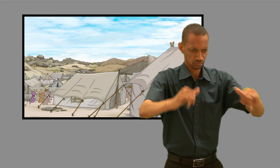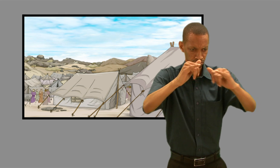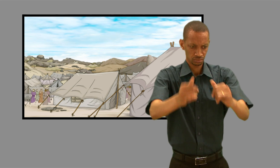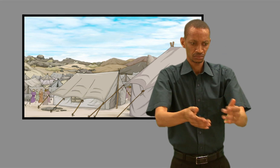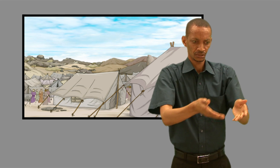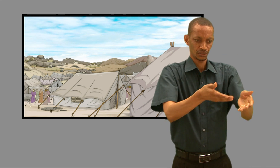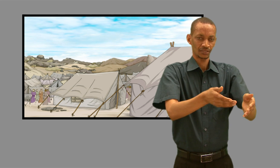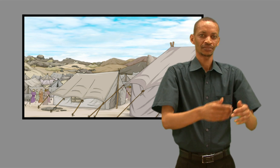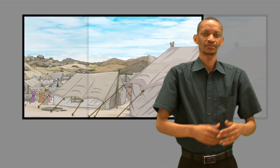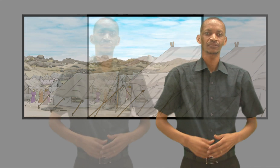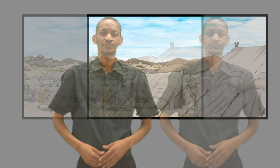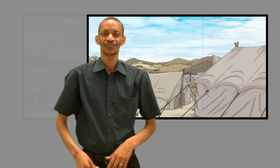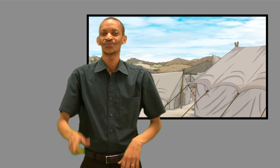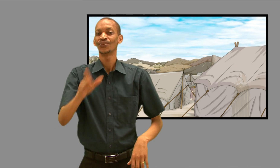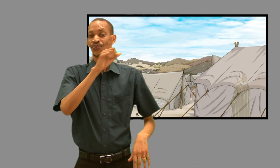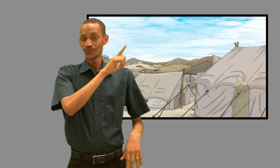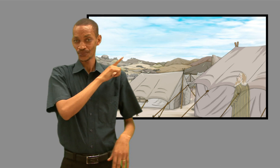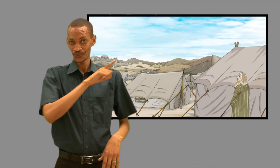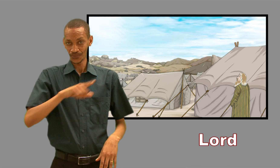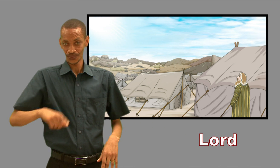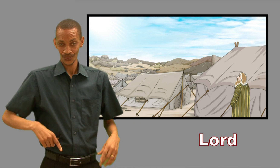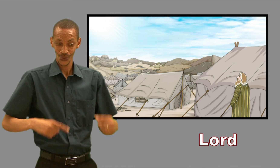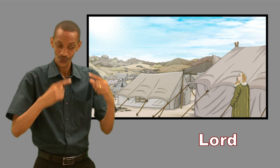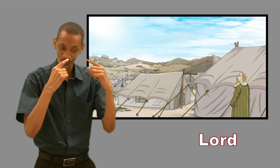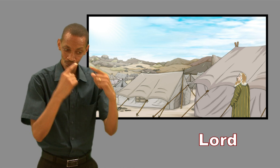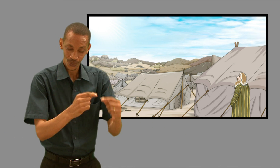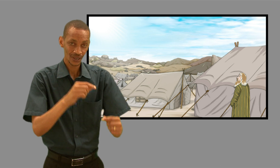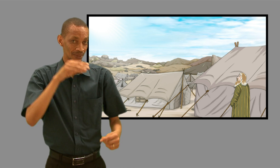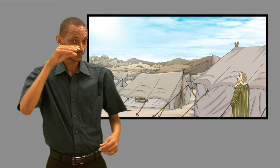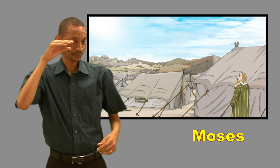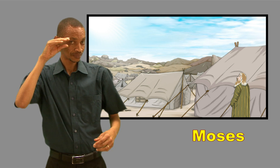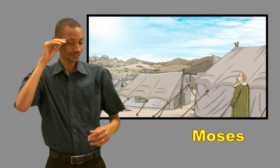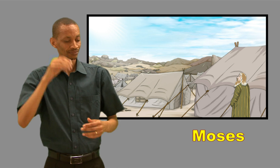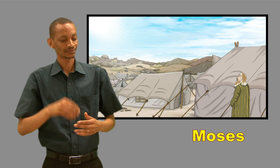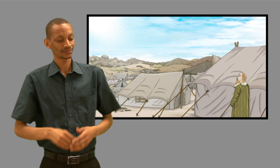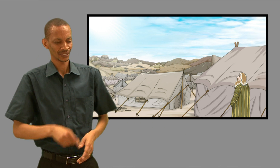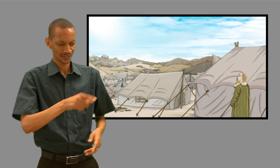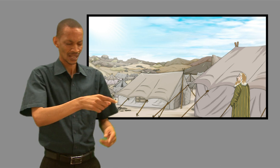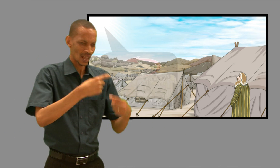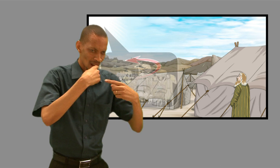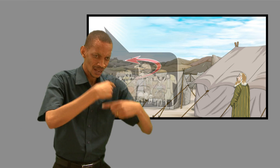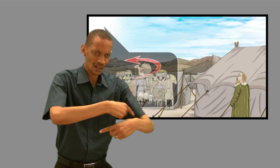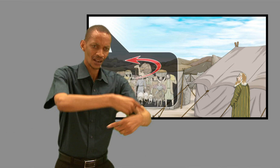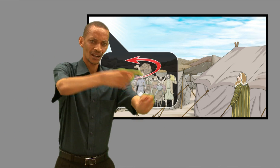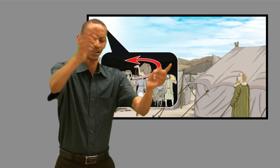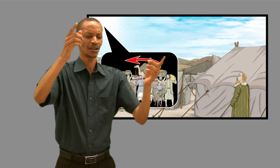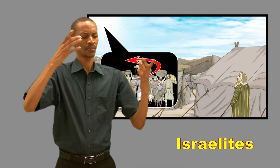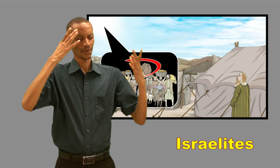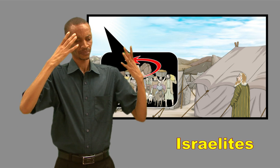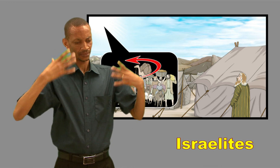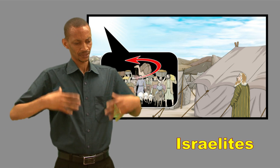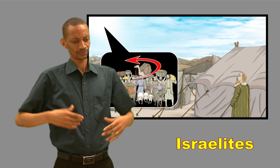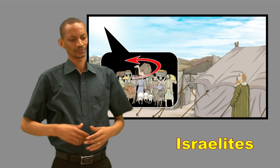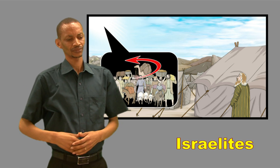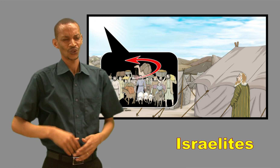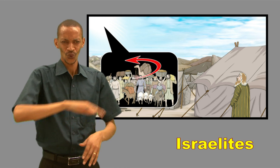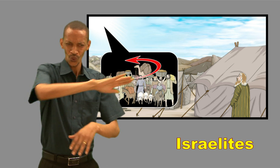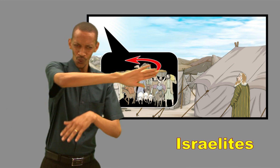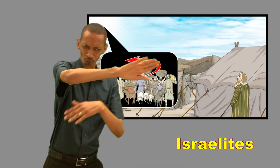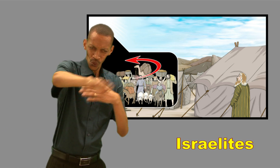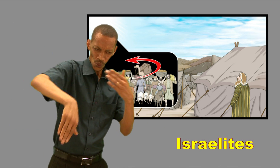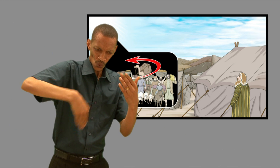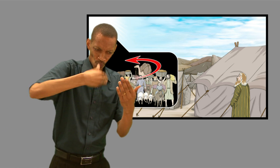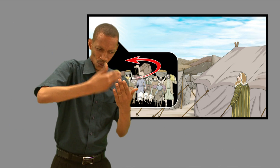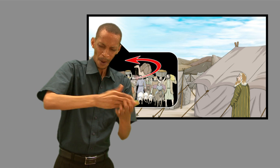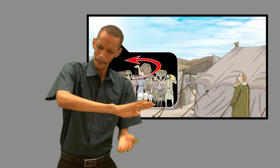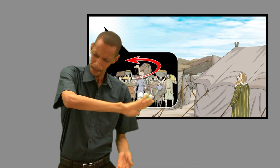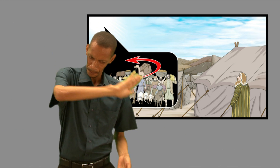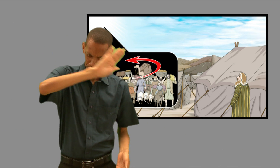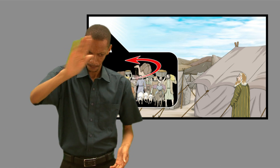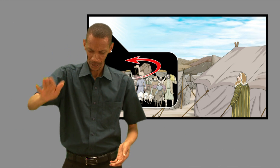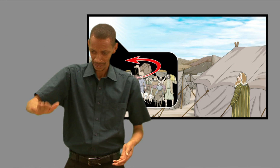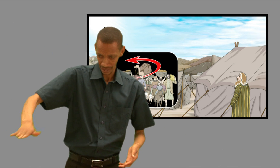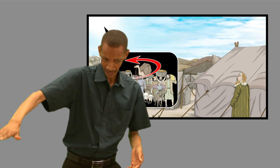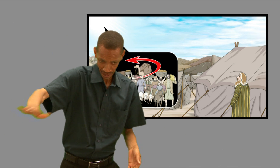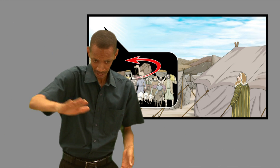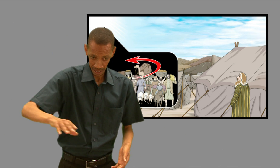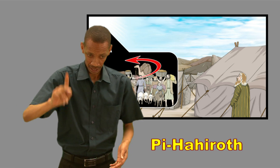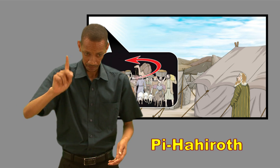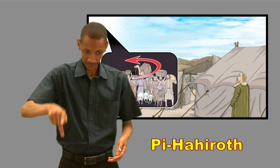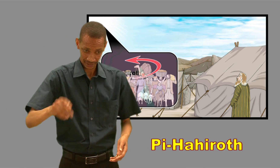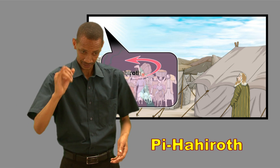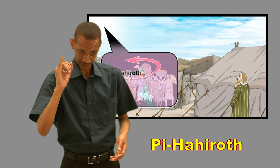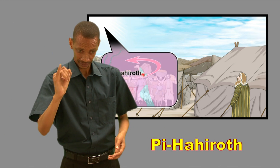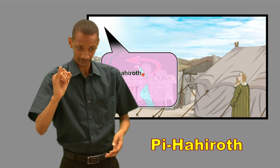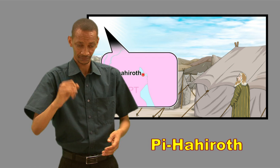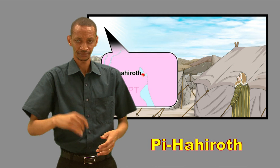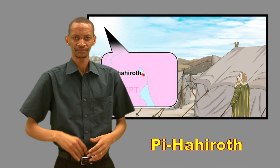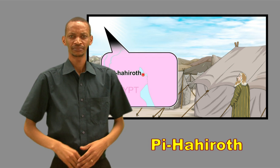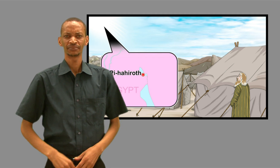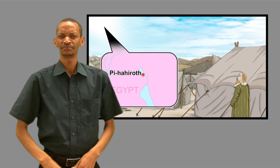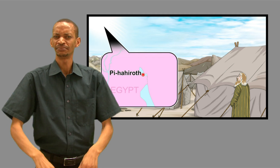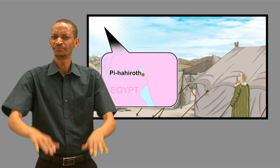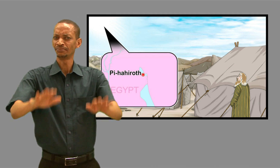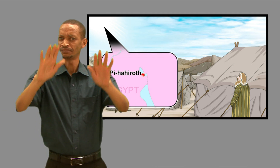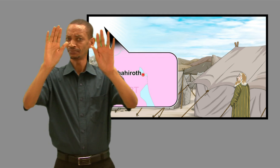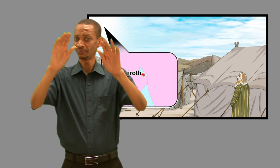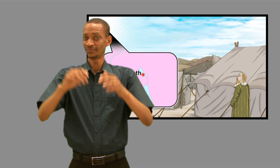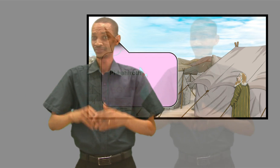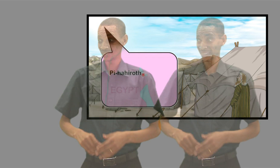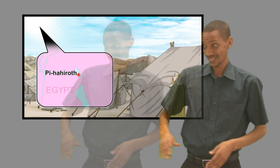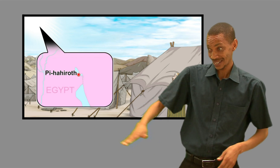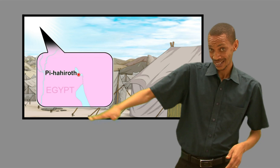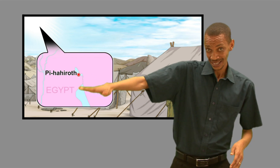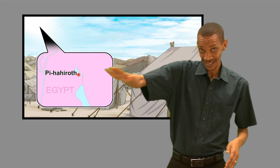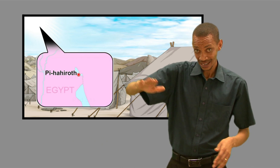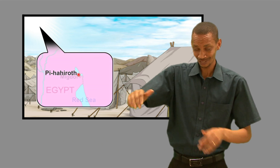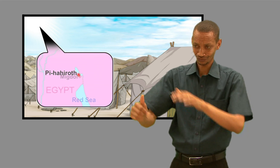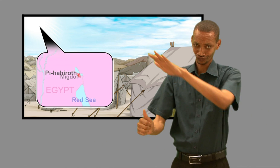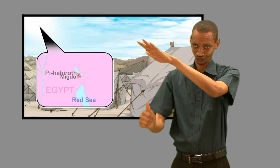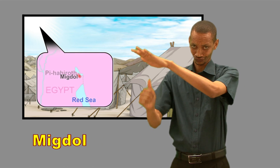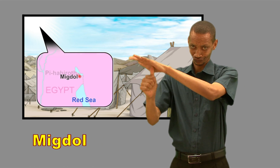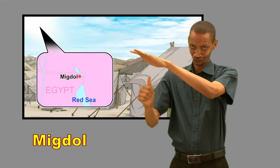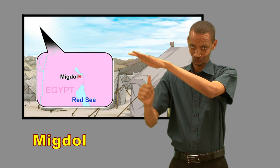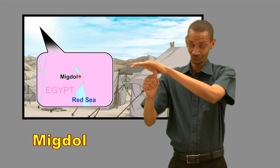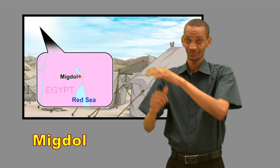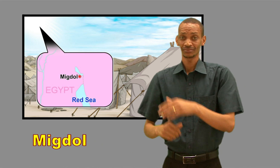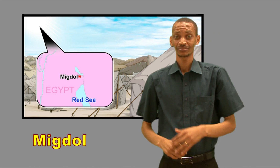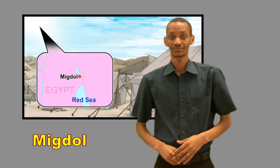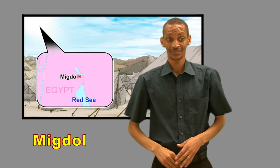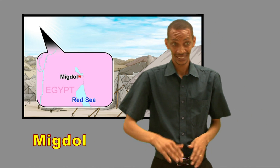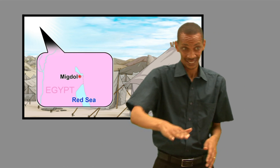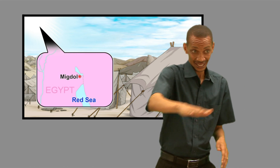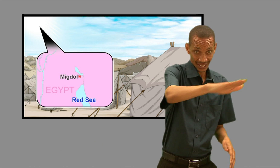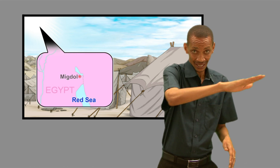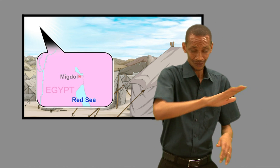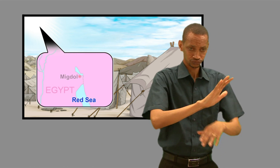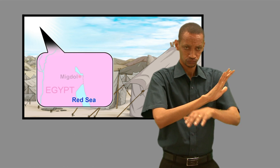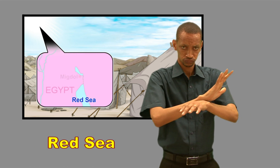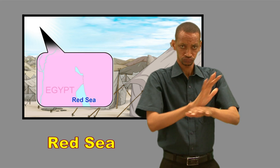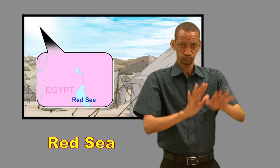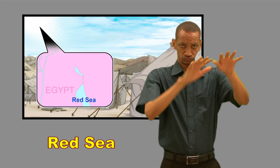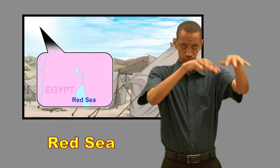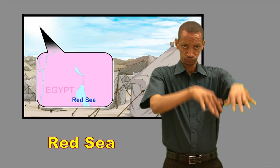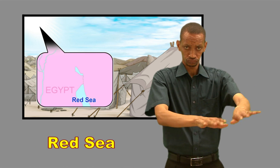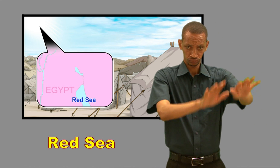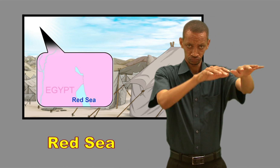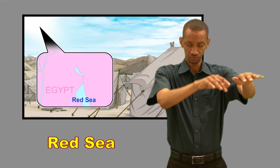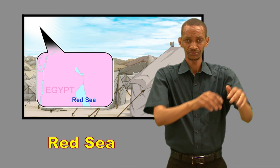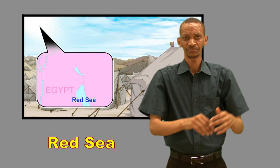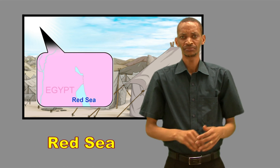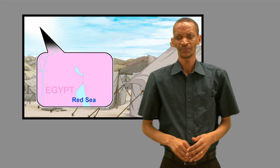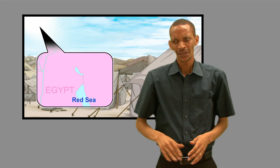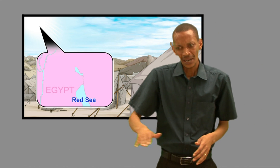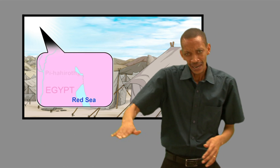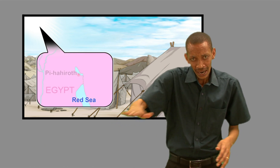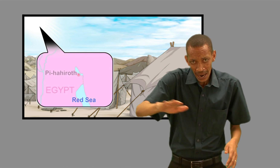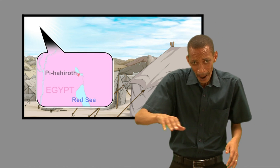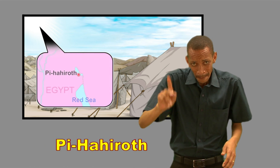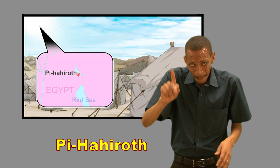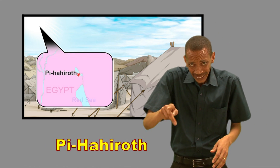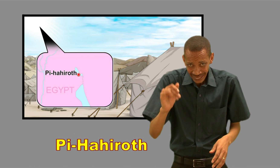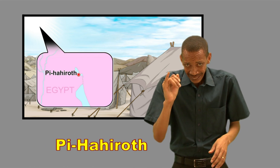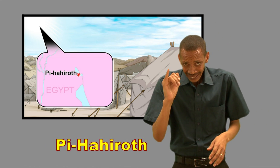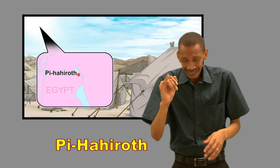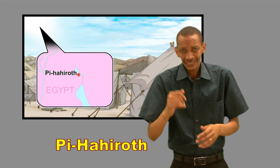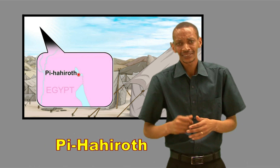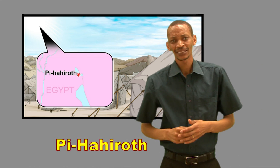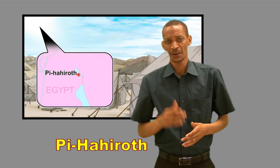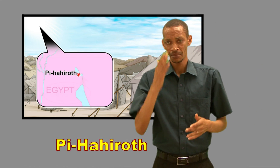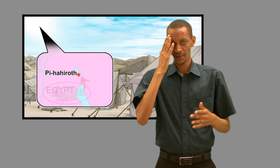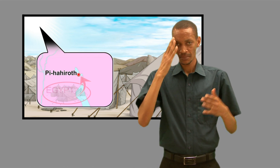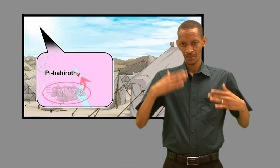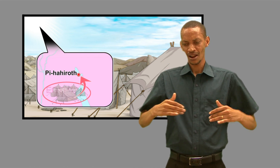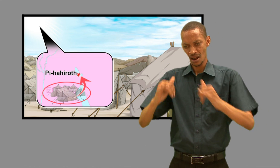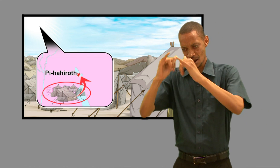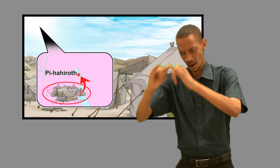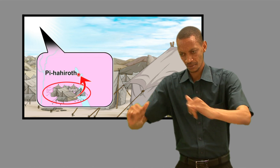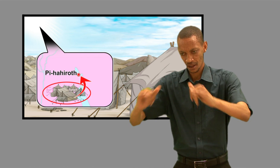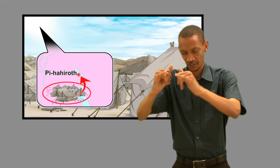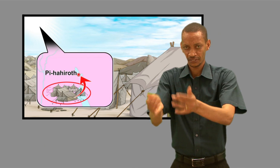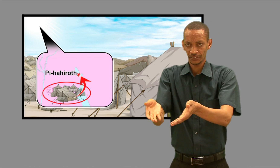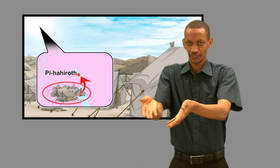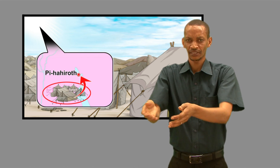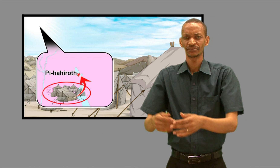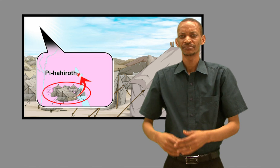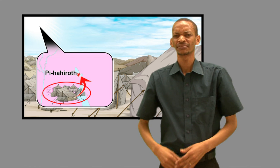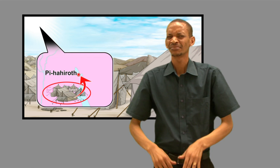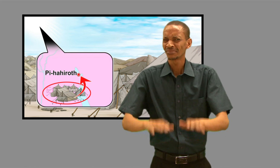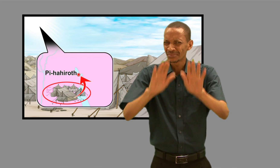Then the LORD said to Moses, “Tell the Israelites to turn back and encamp before Pi-hahiroth, between Migdol and the sea.